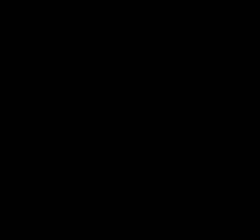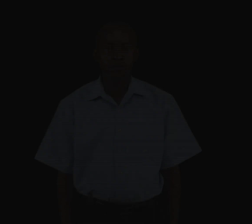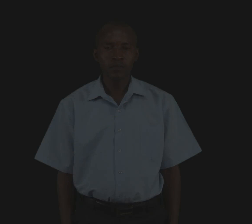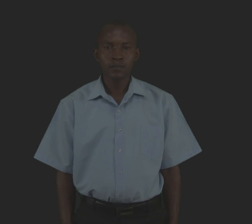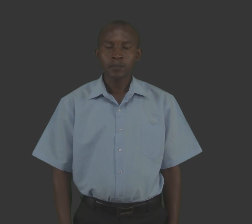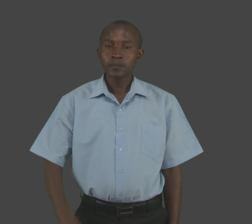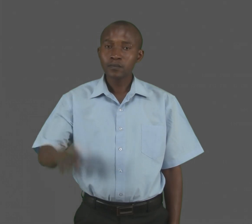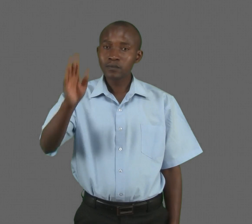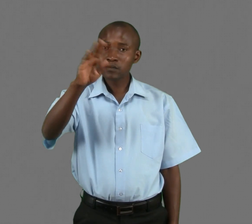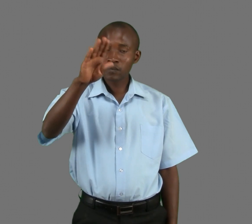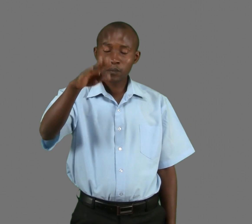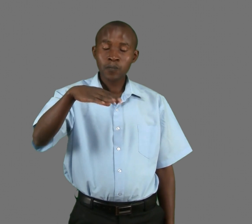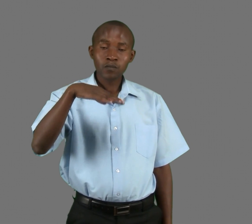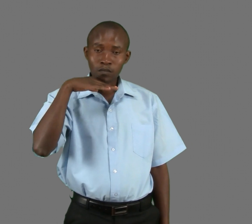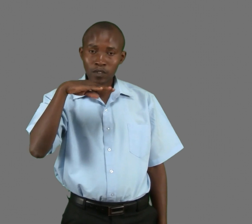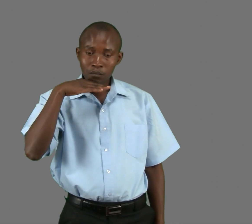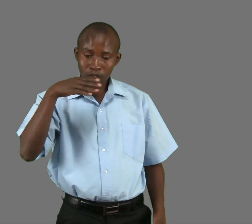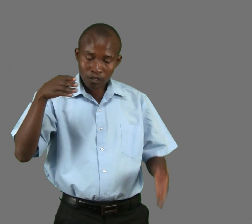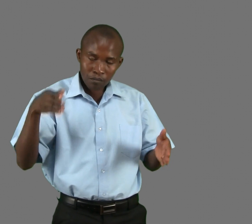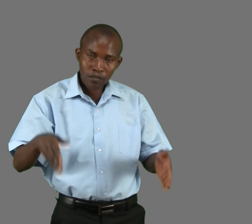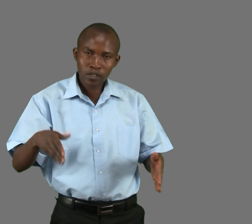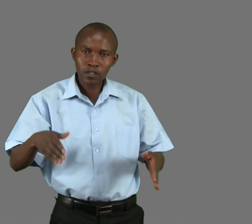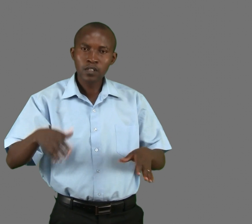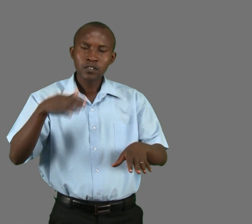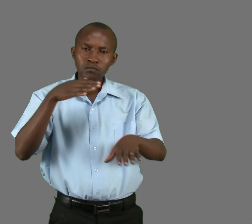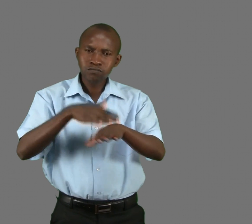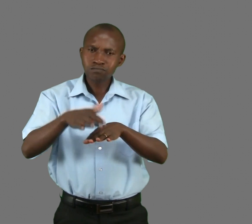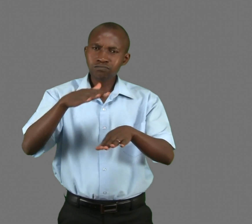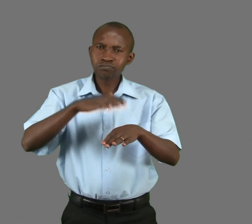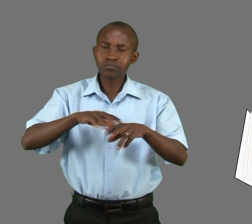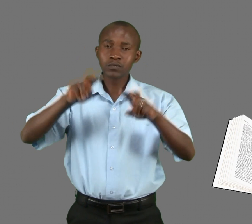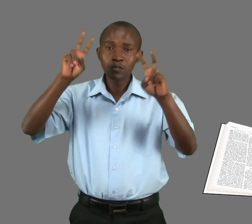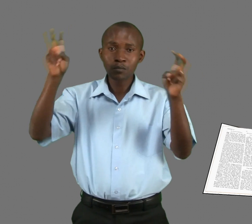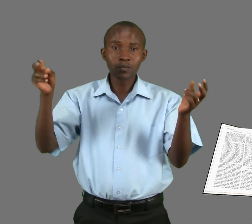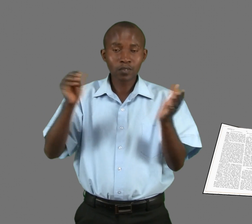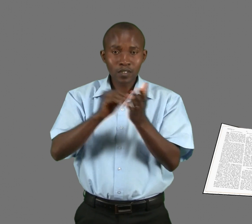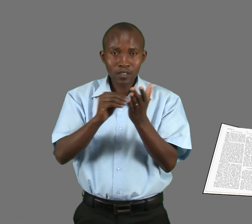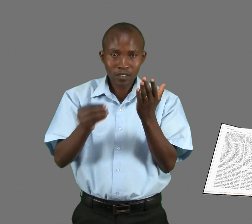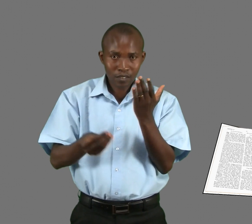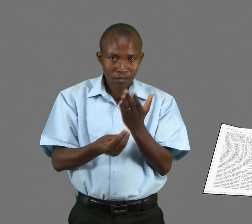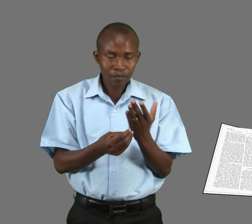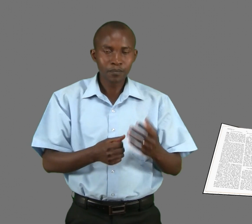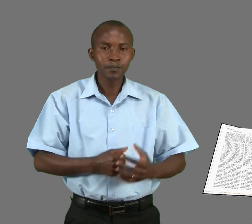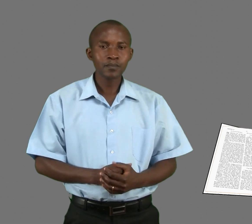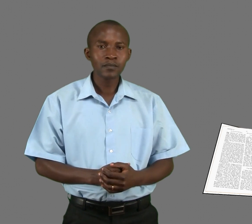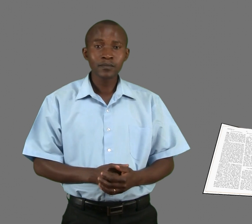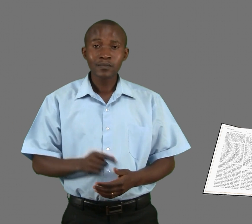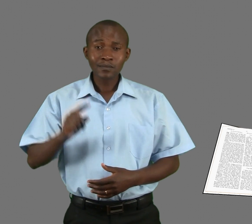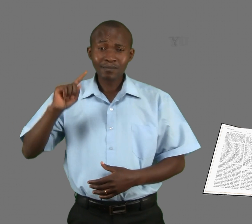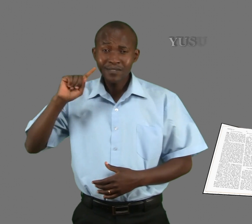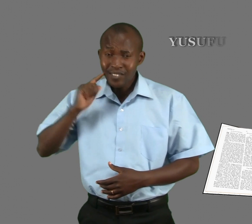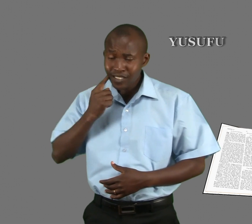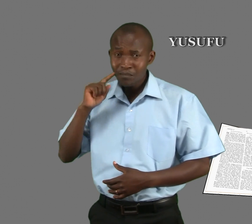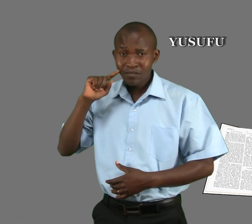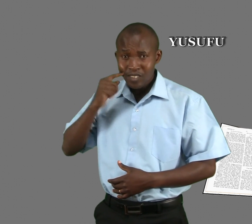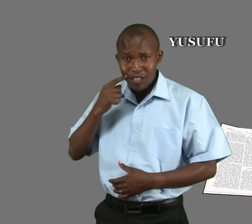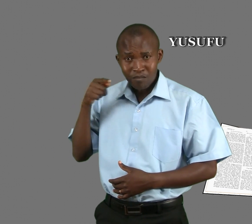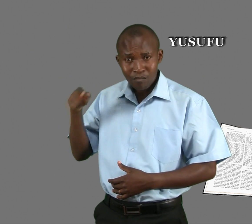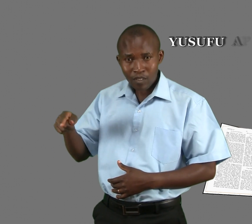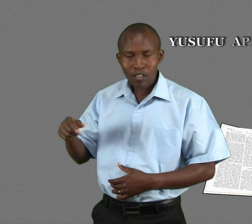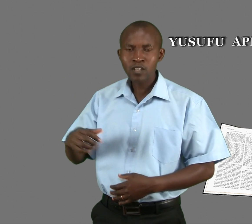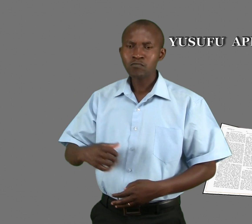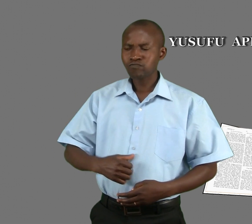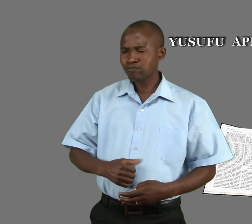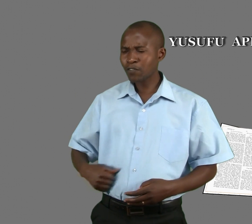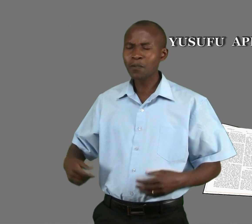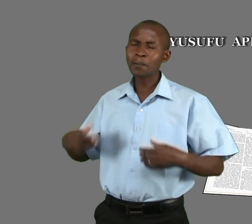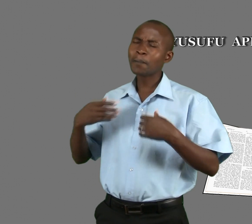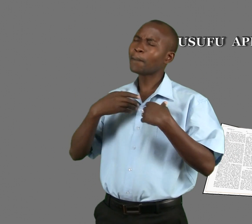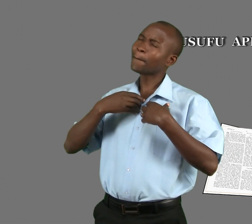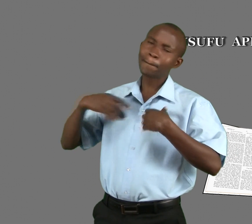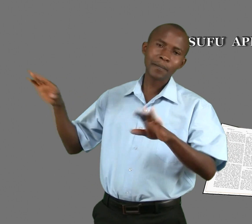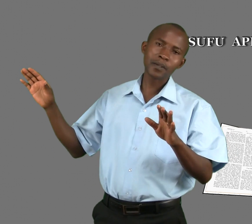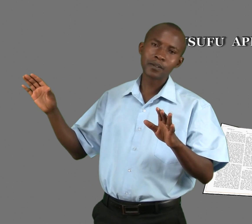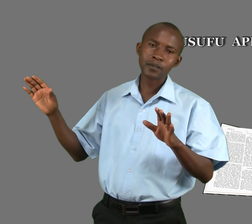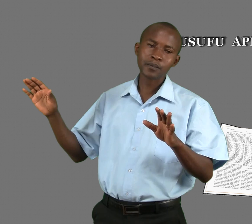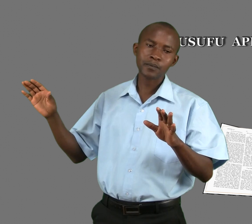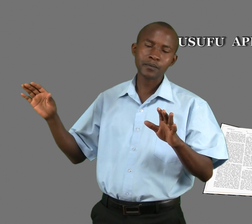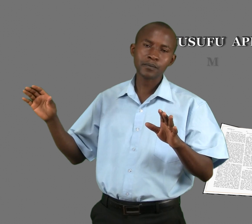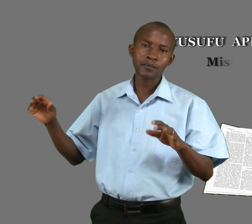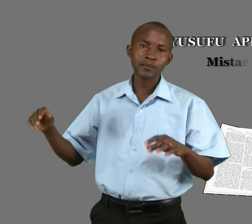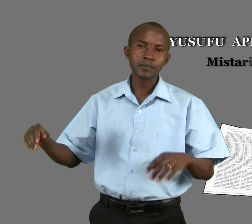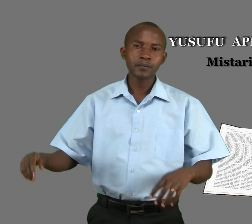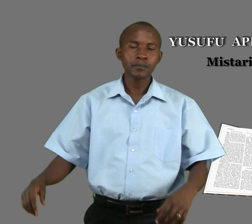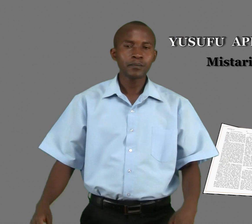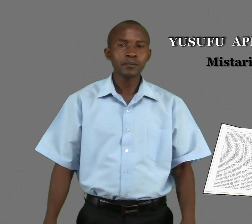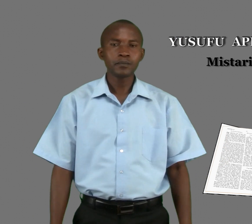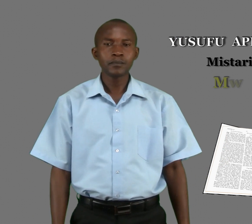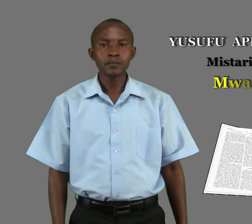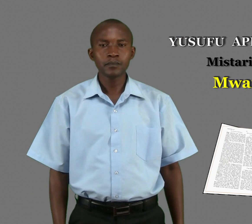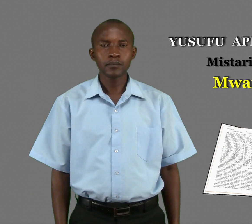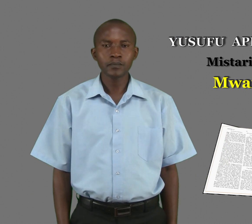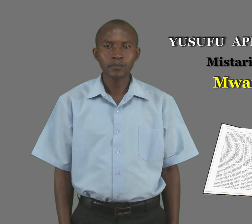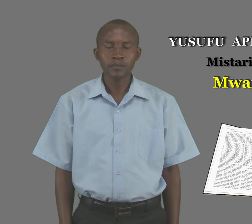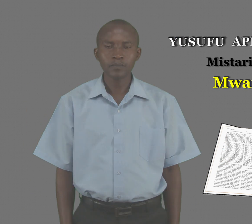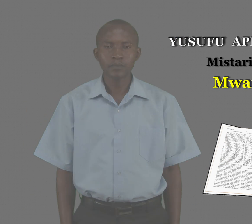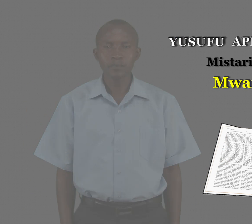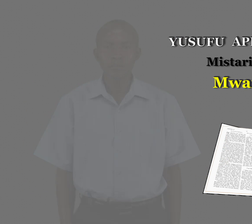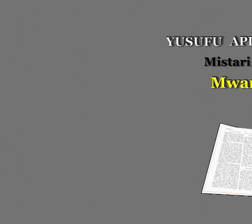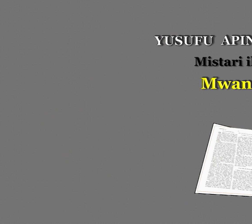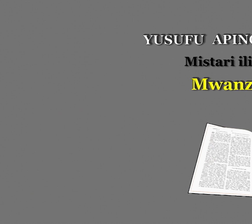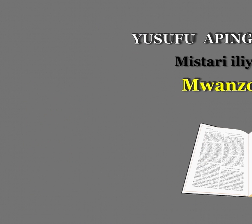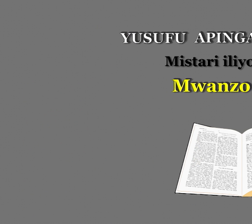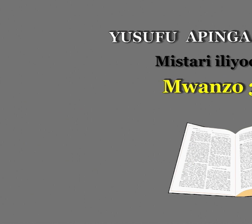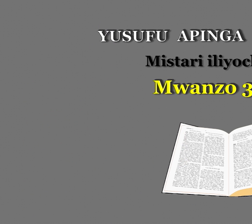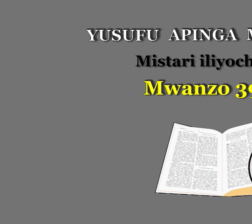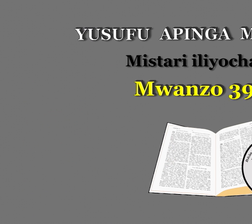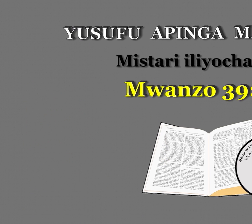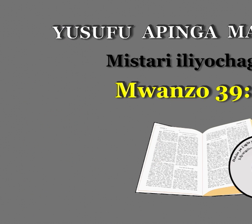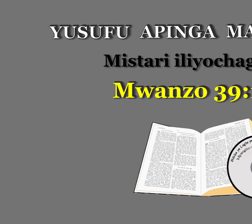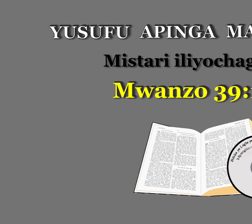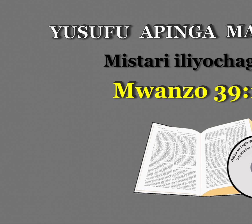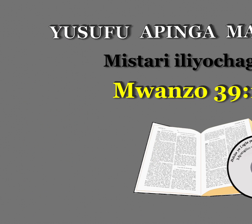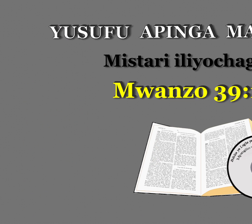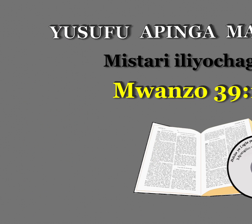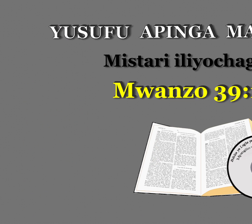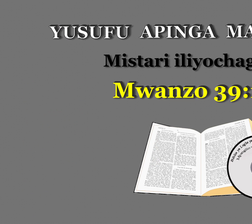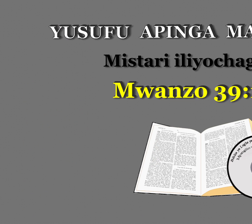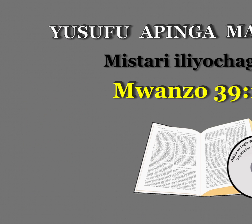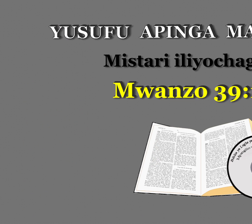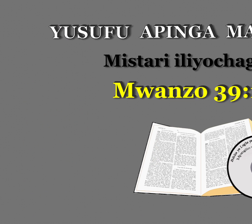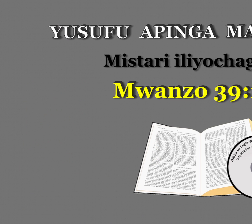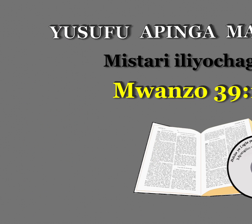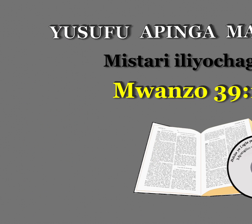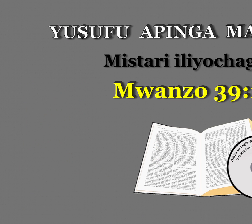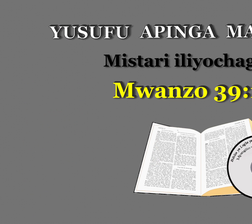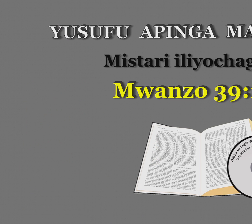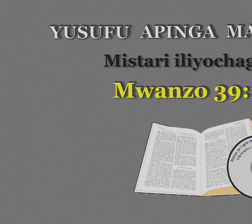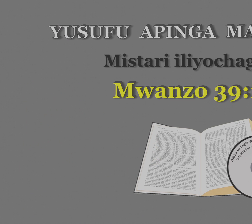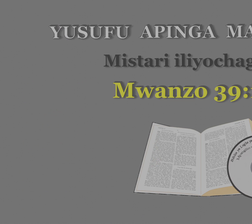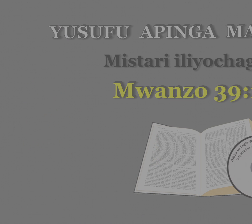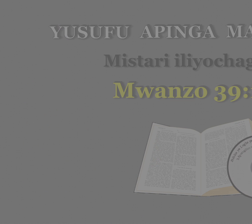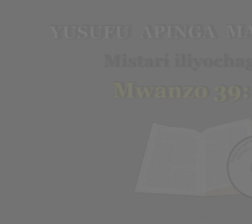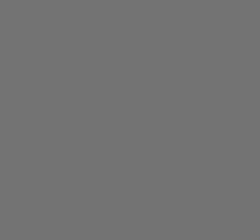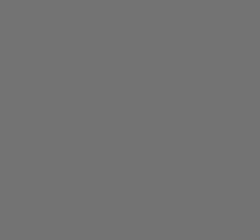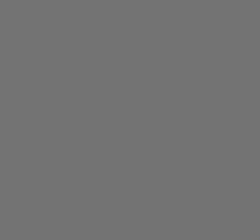Joseph resists temptation